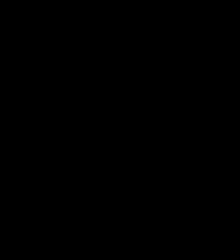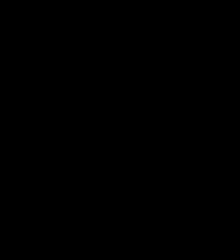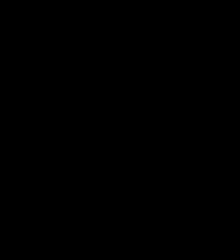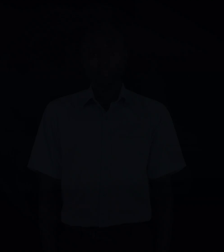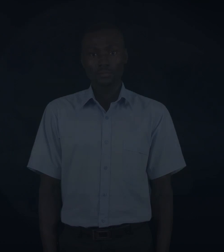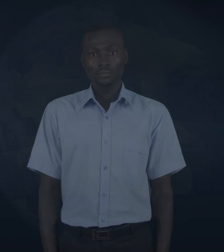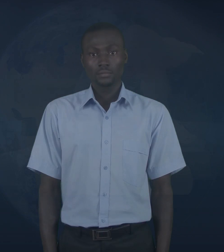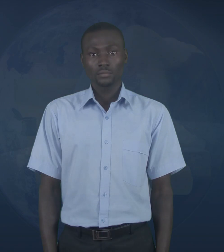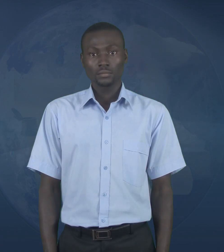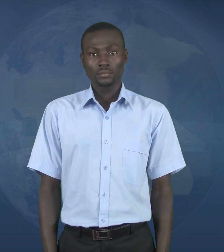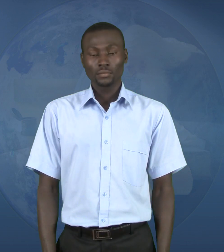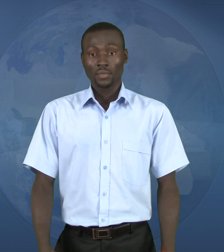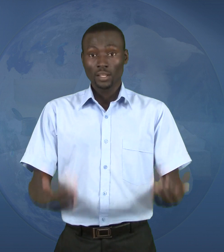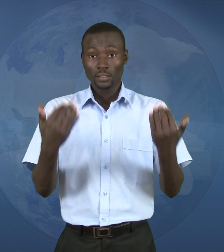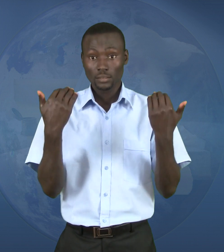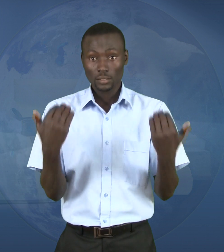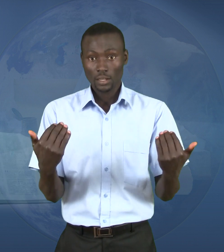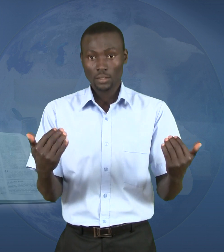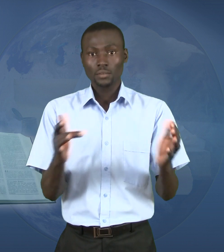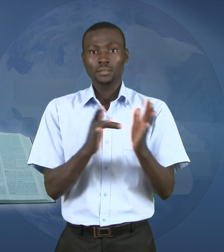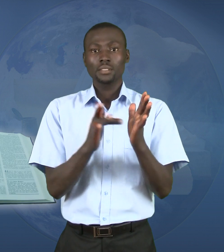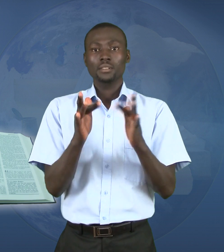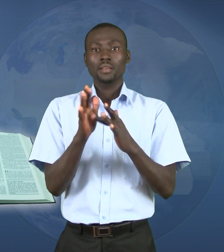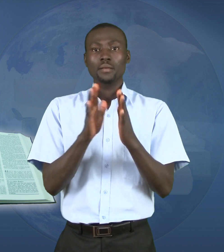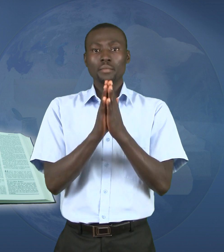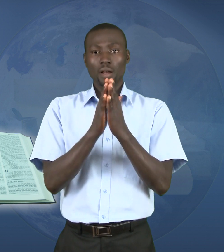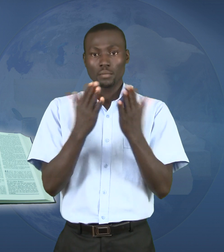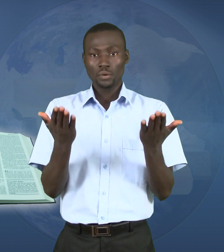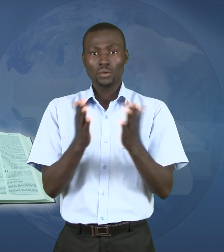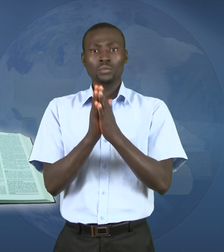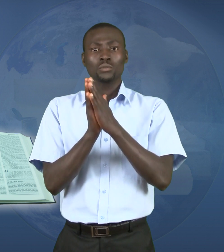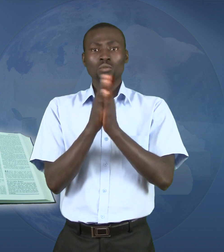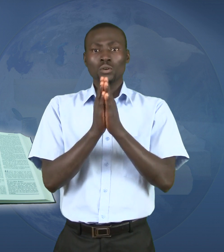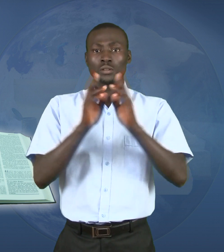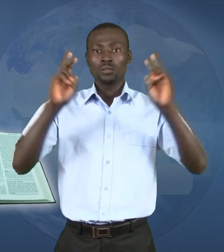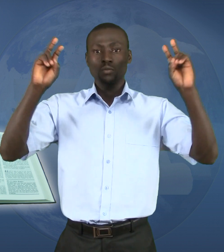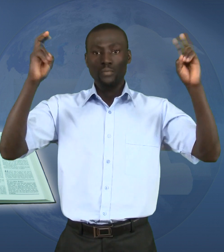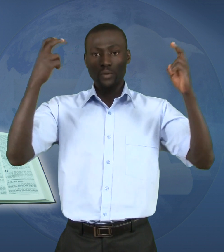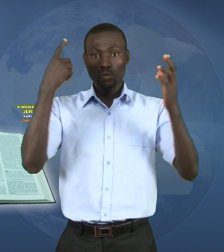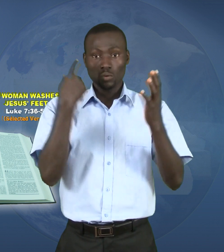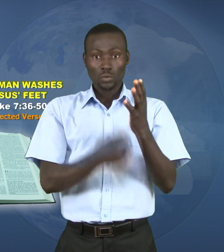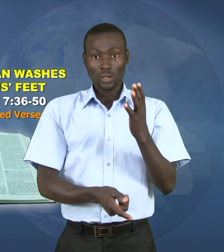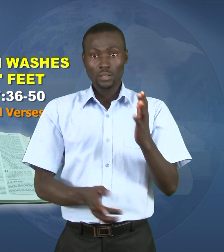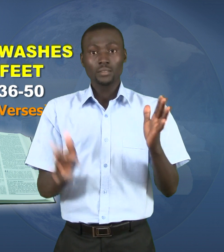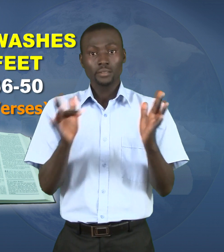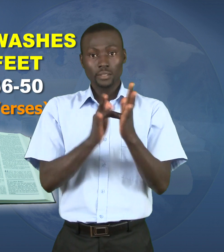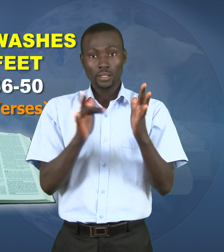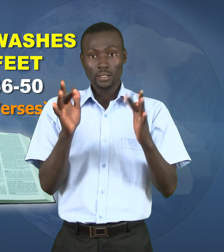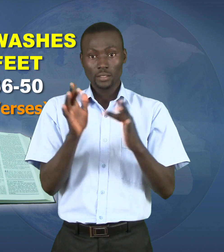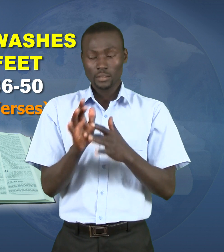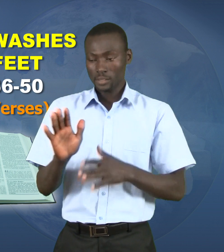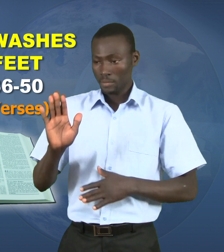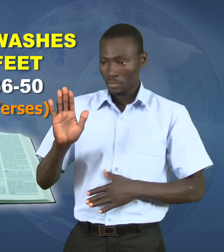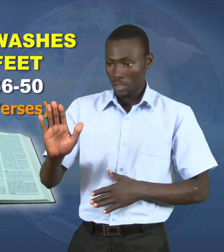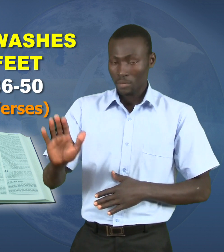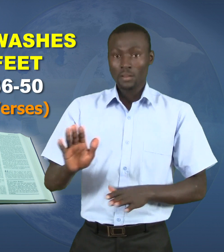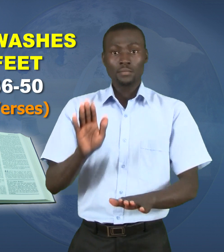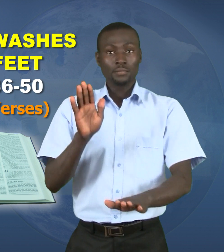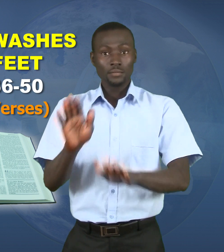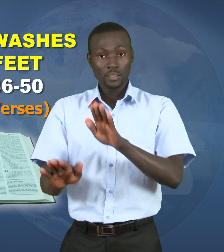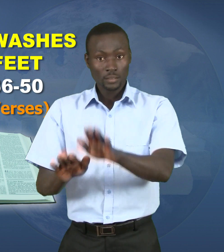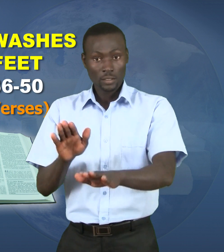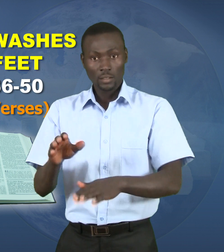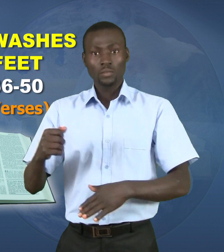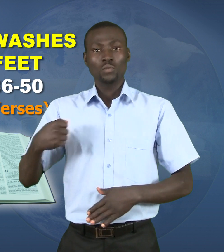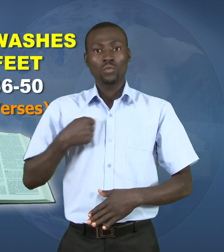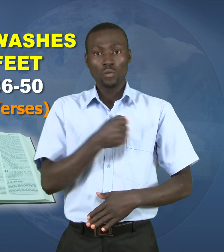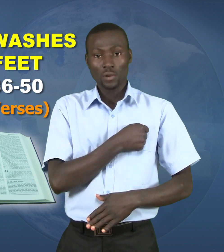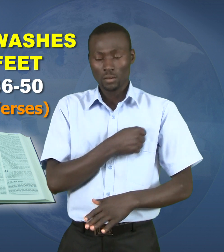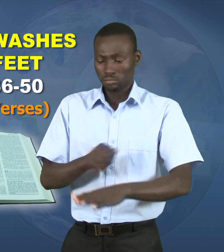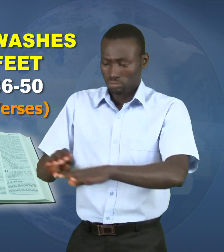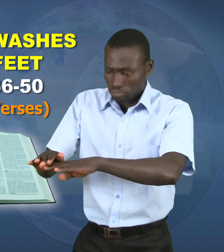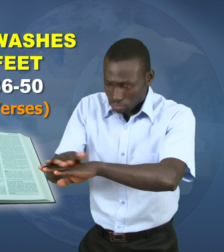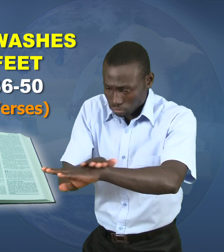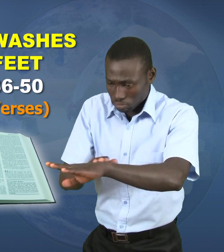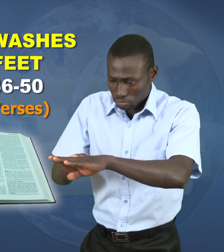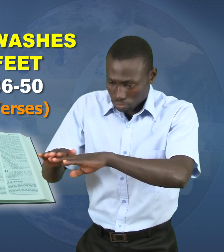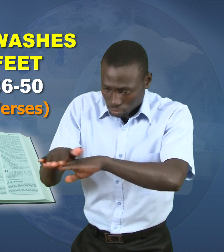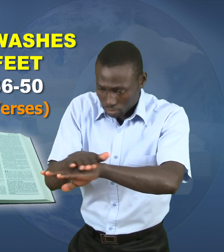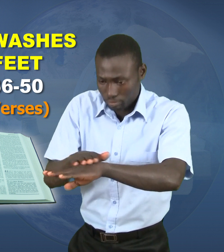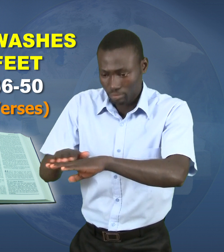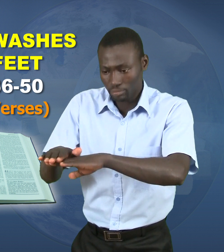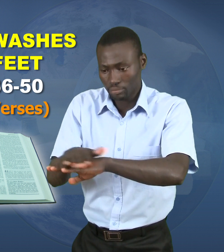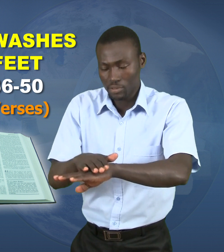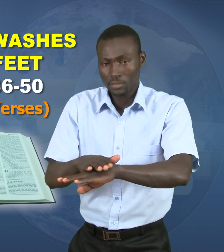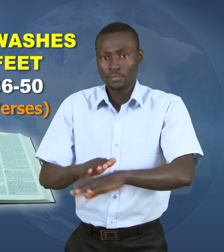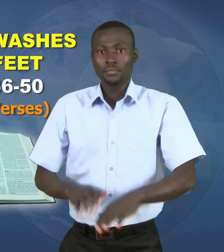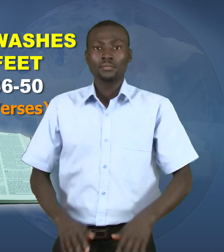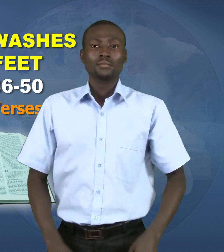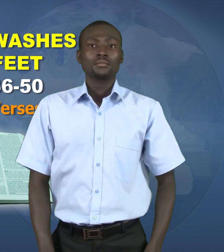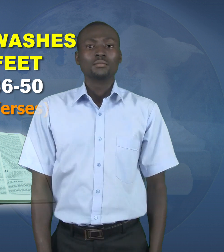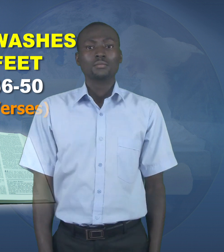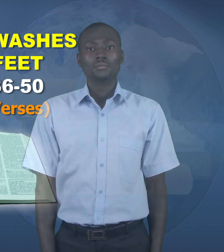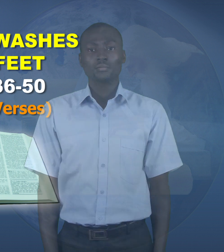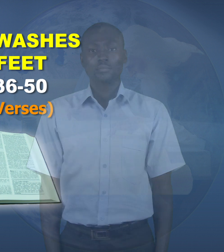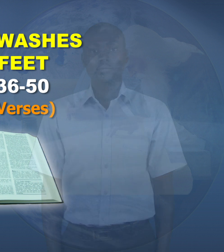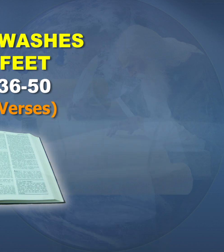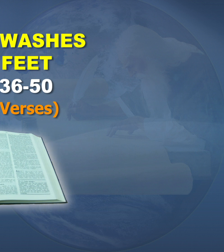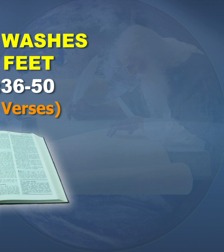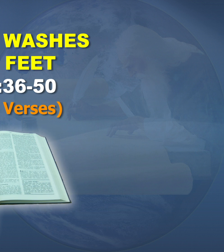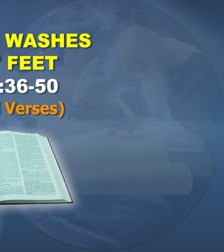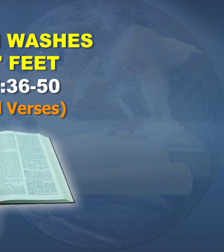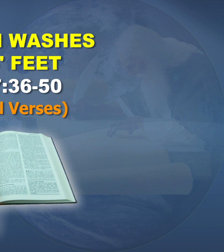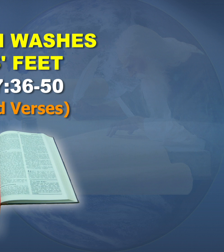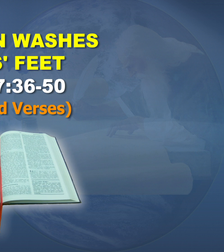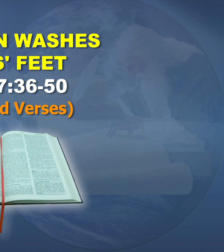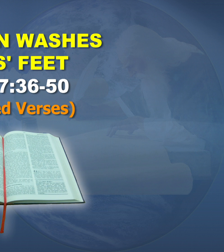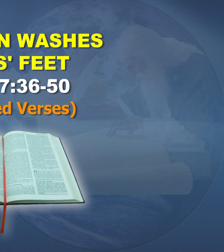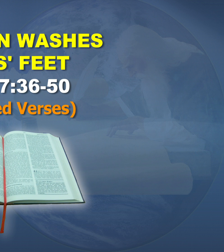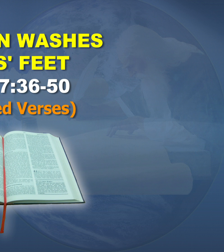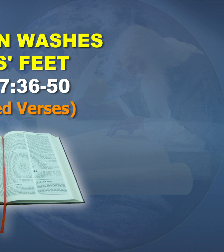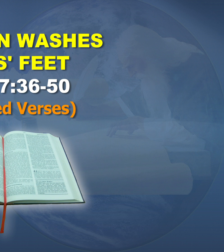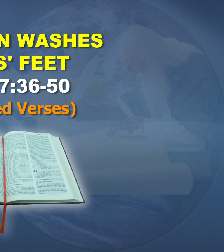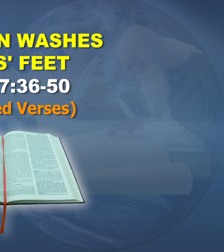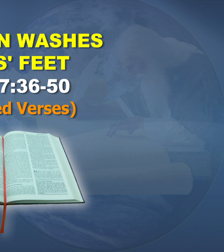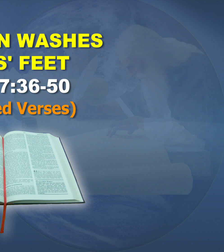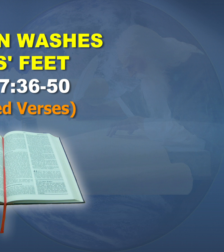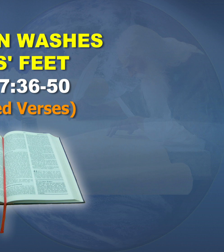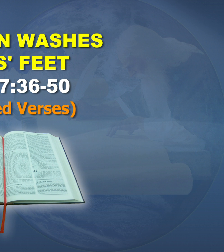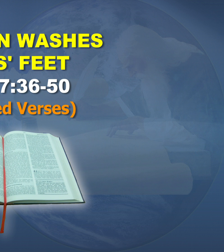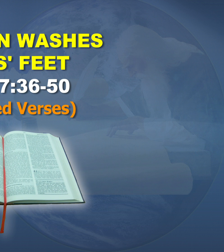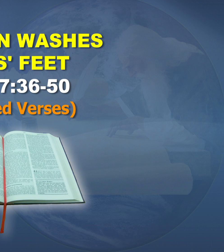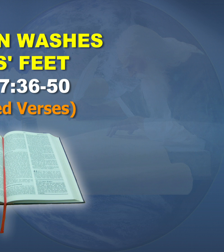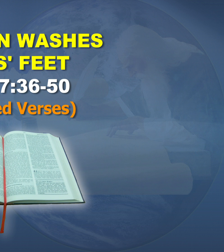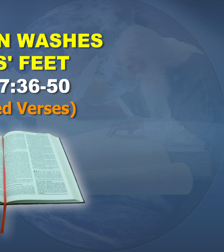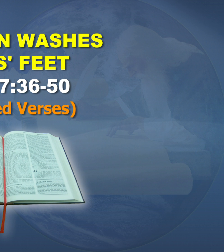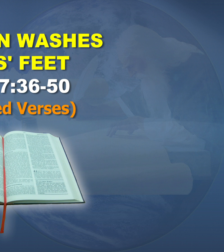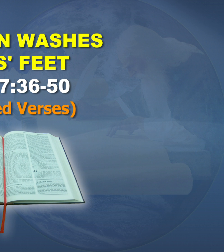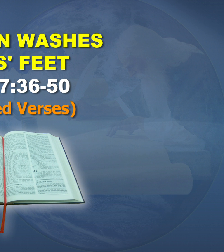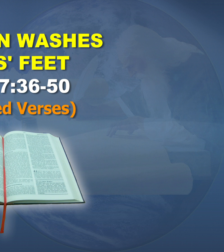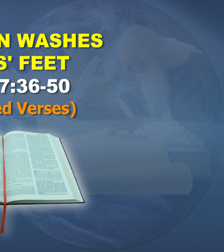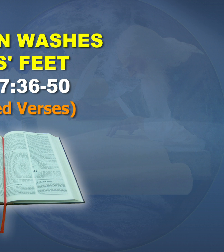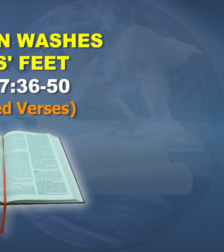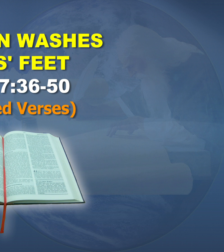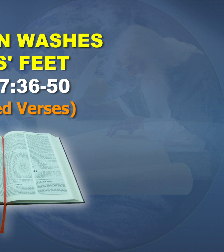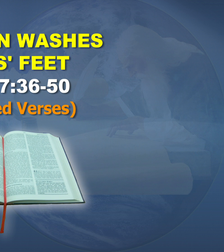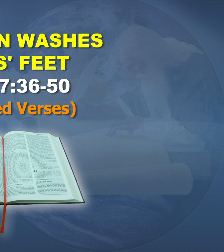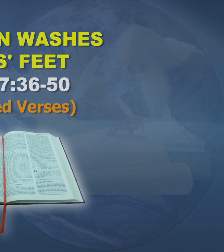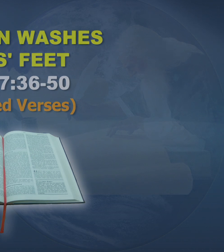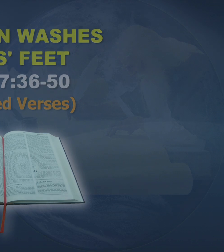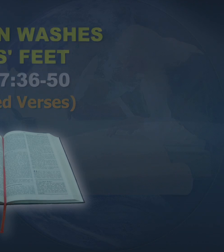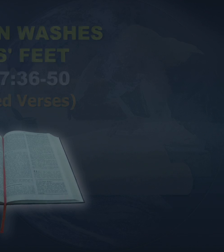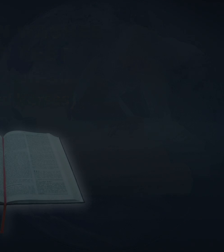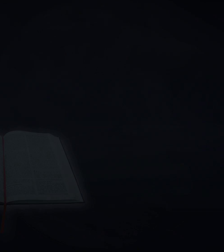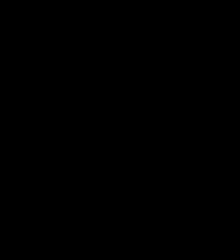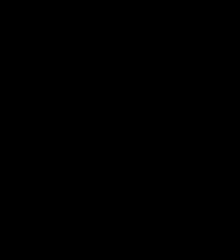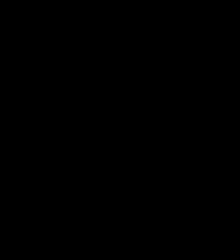A woman washes Jesus' feet